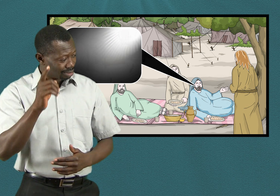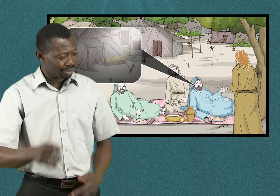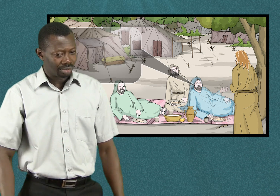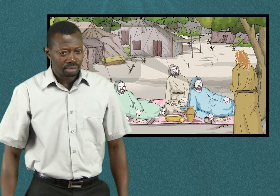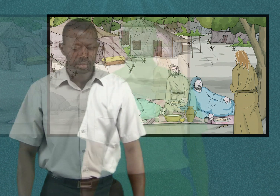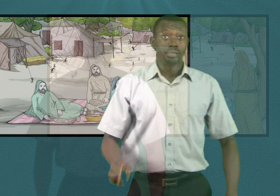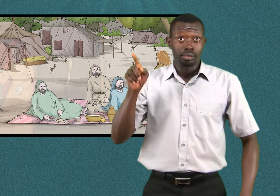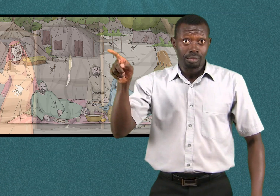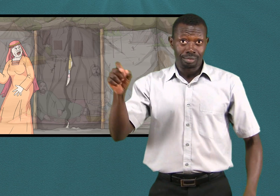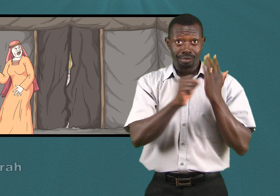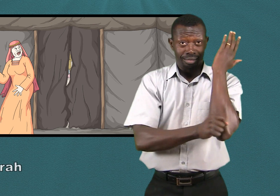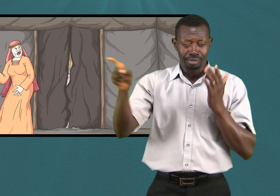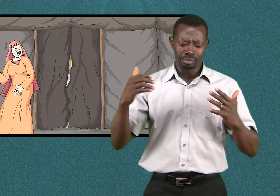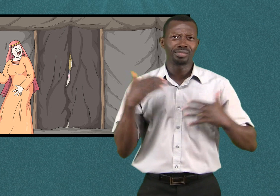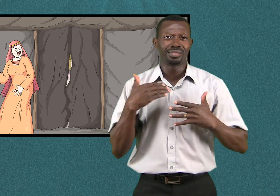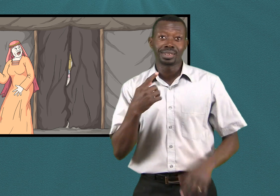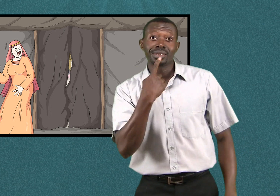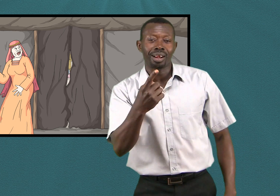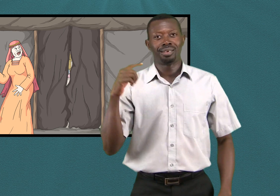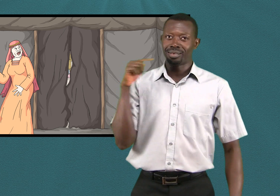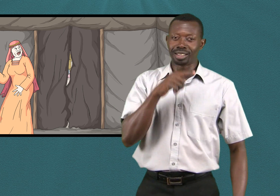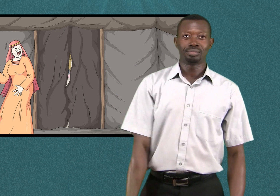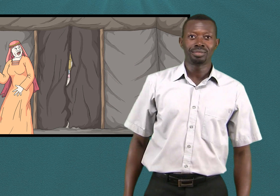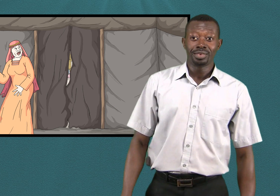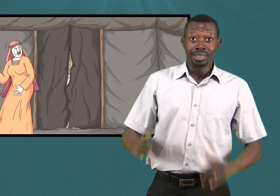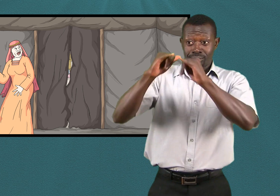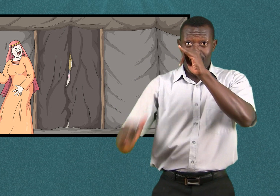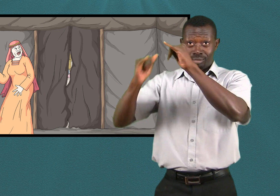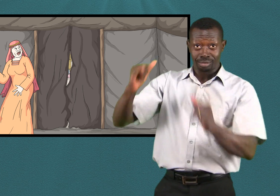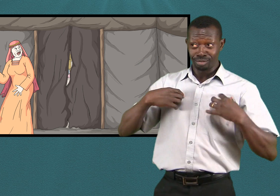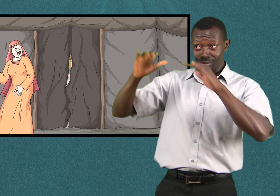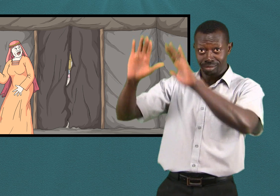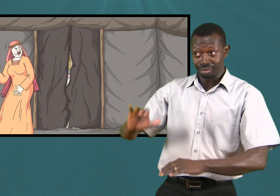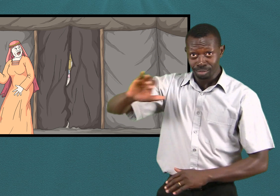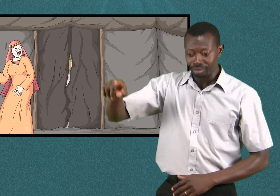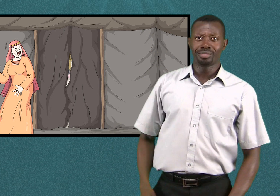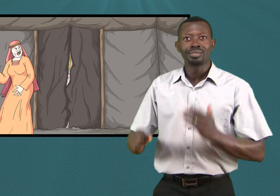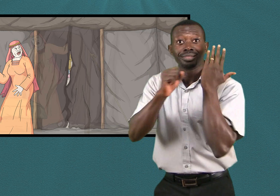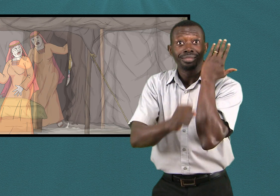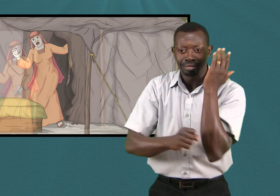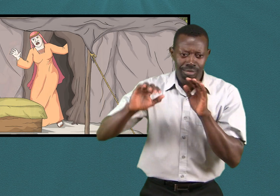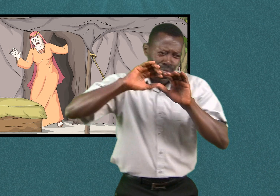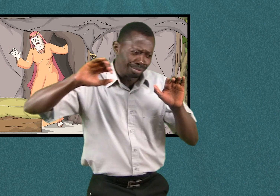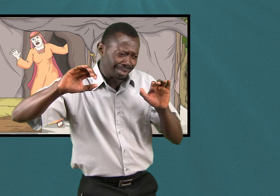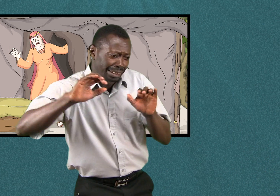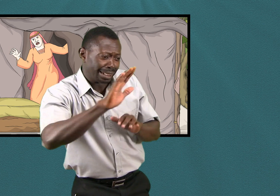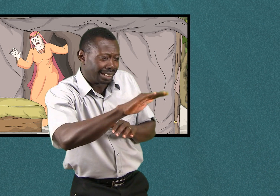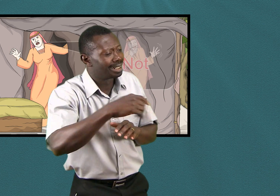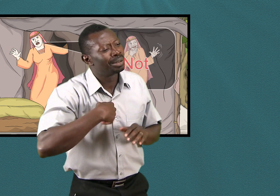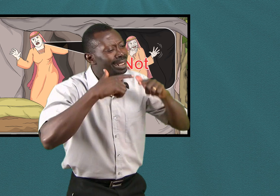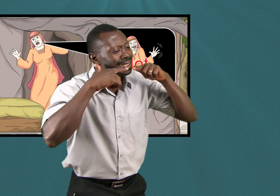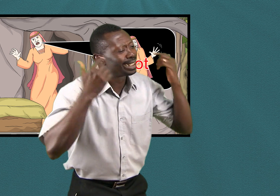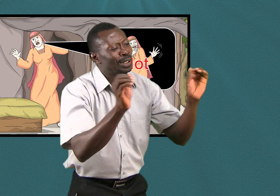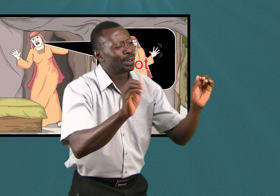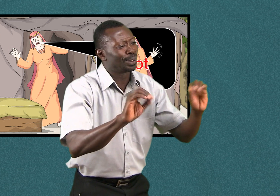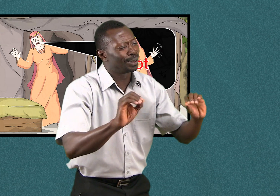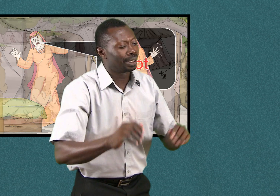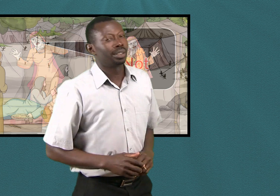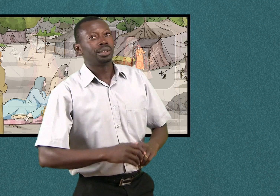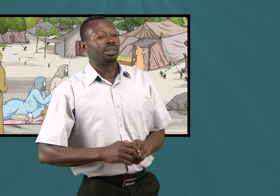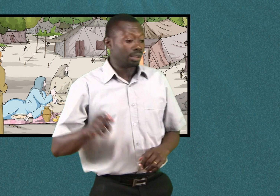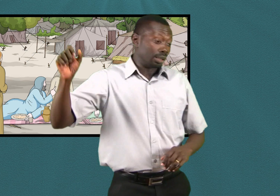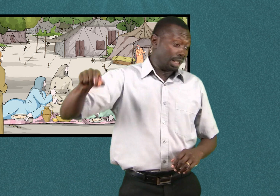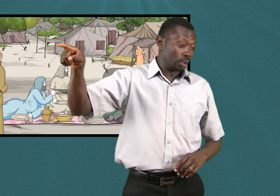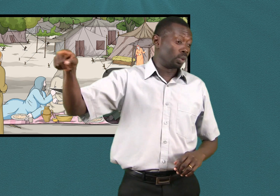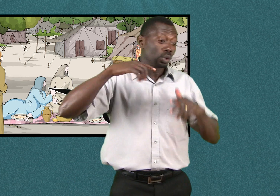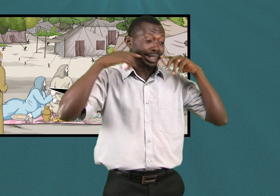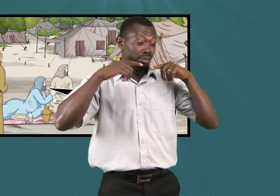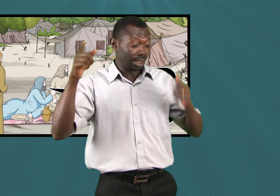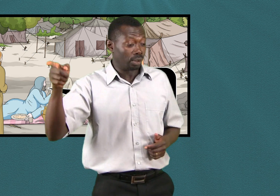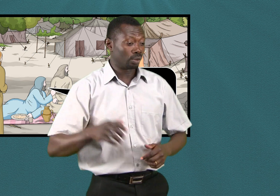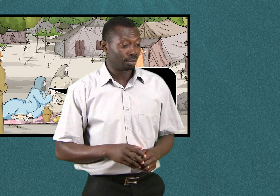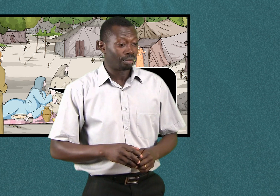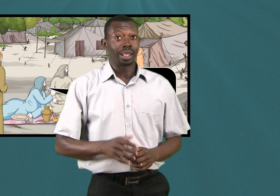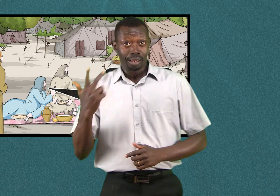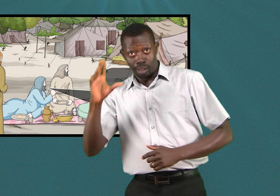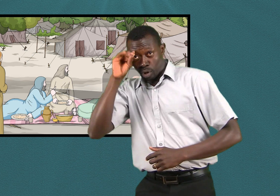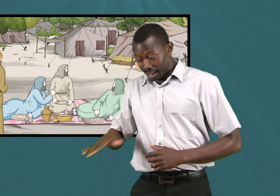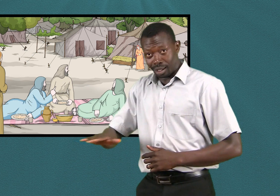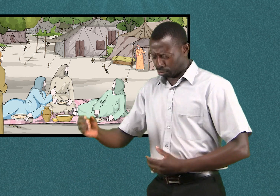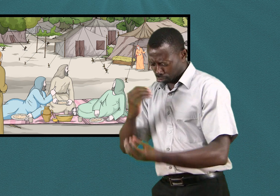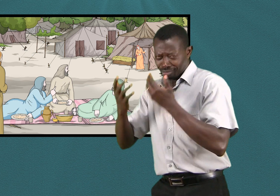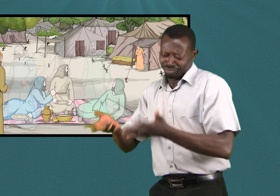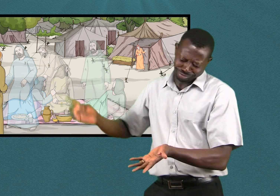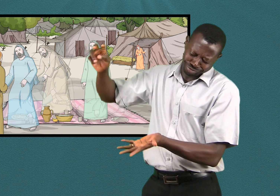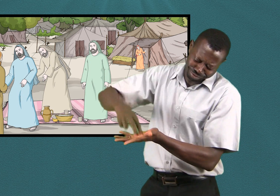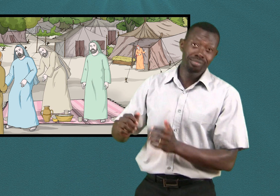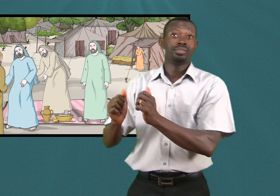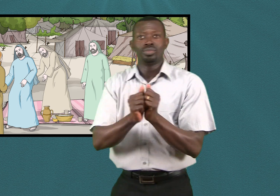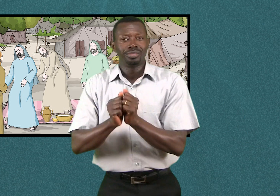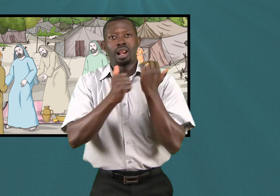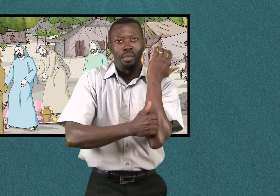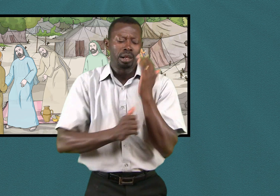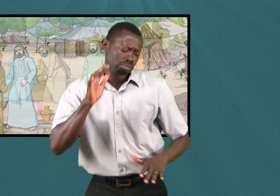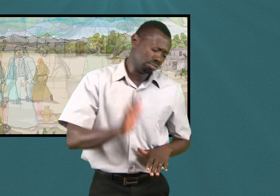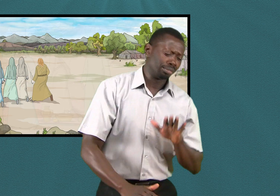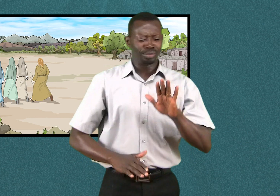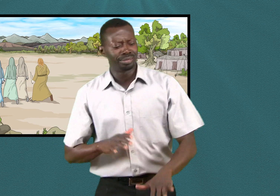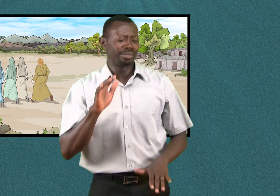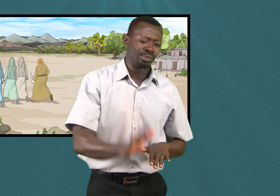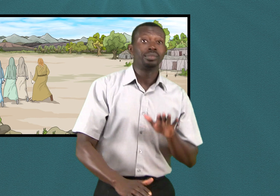But Sarah was afraid, so she denied it and said, “I did not laugh.” “No,” replied the LORD, “but you did laugh.”